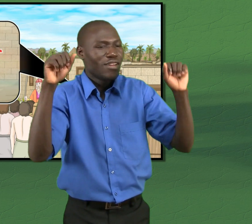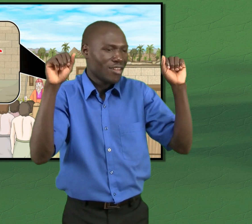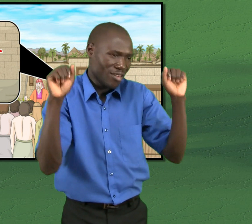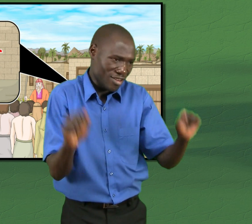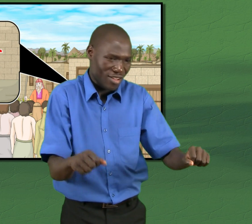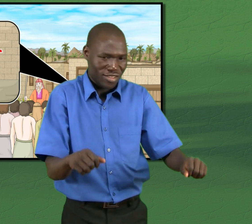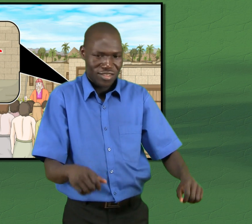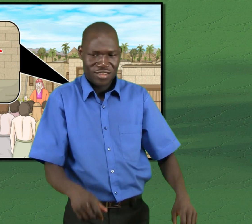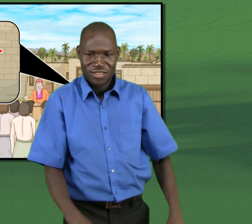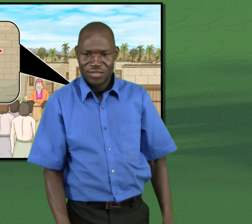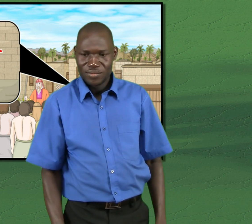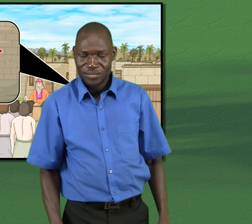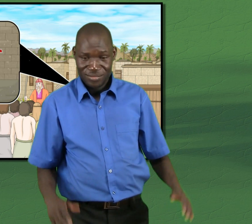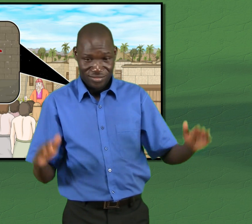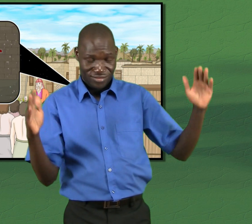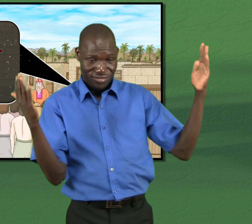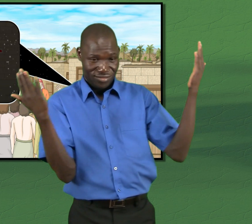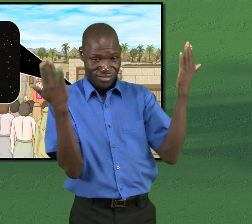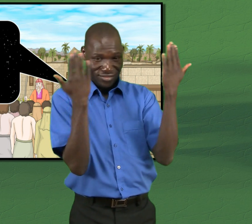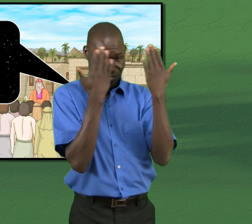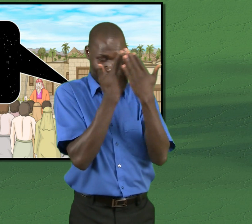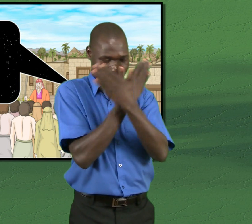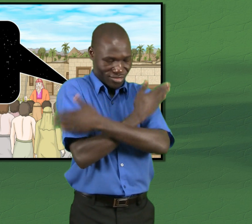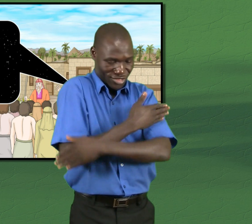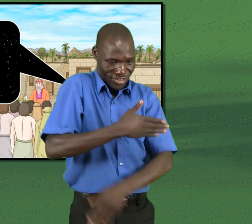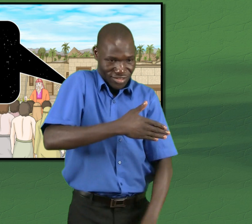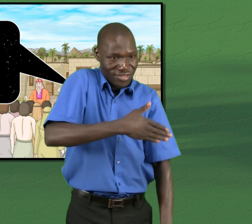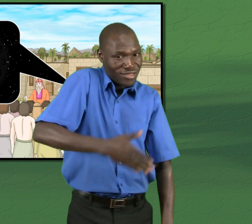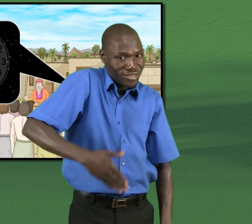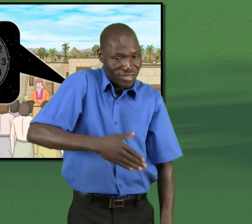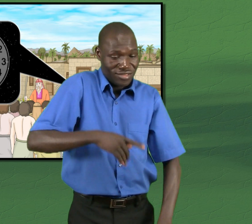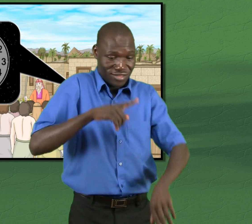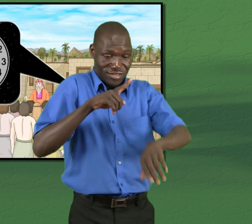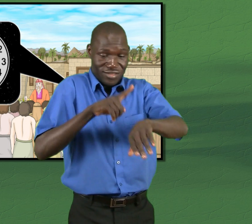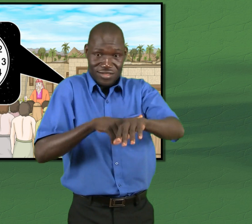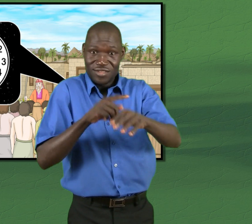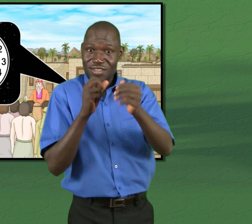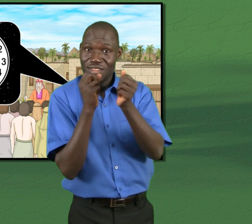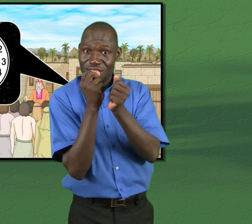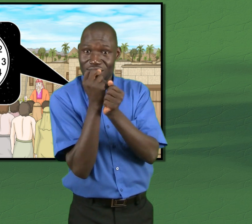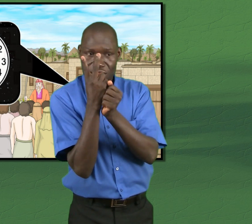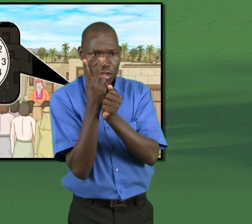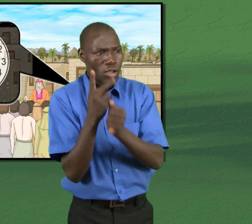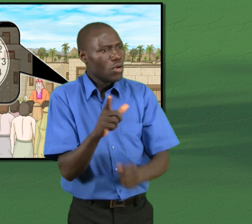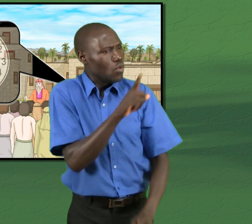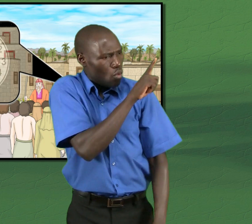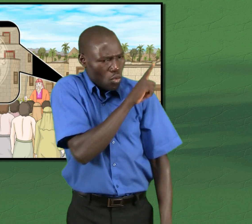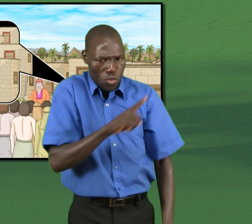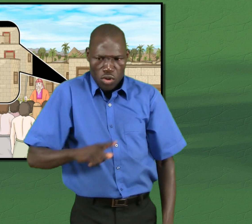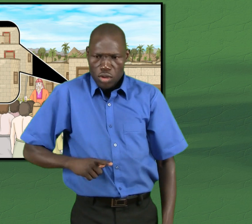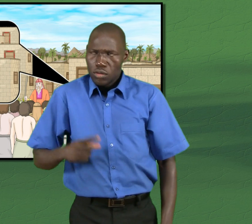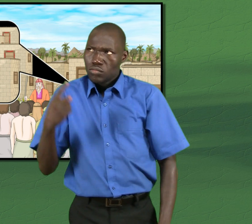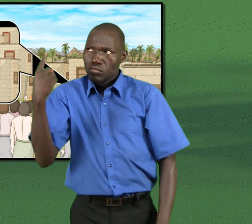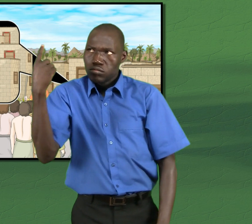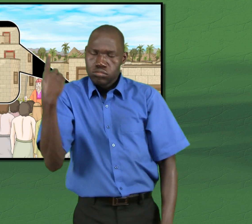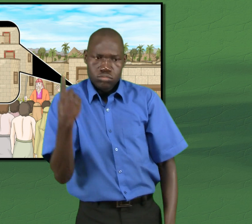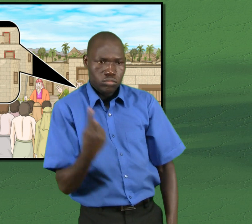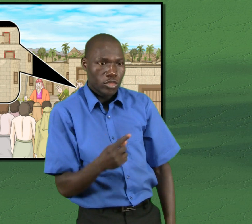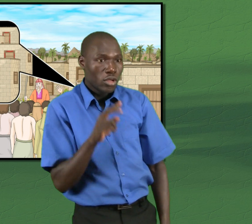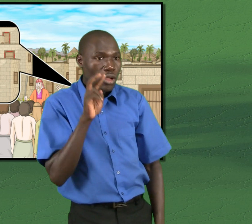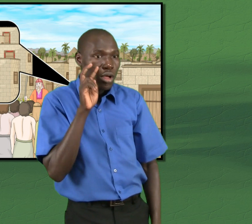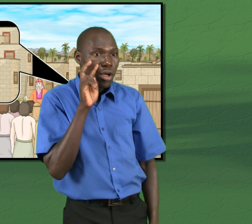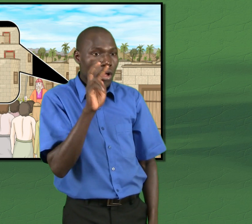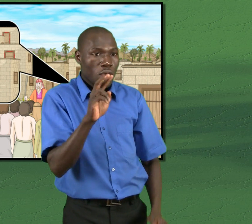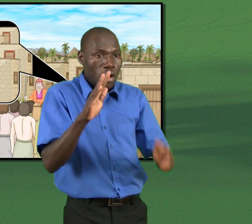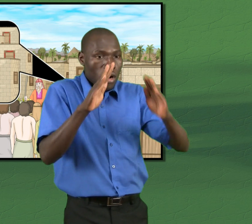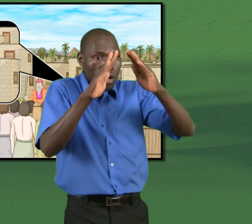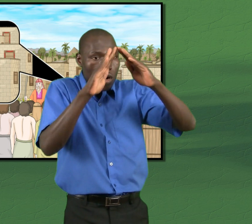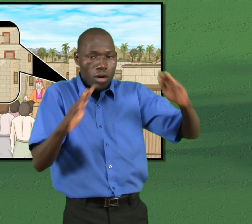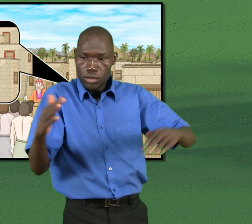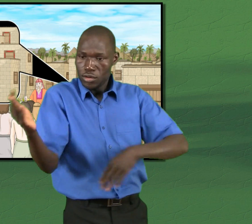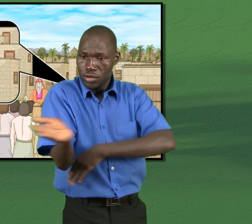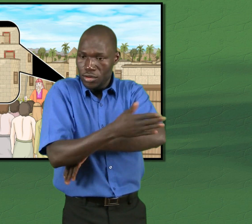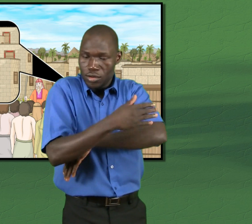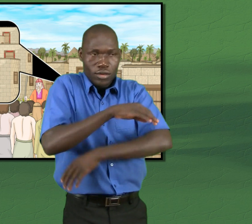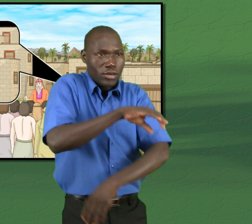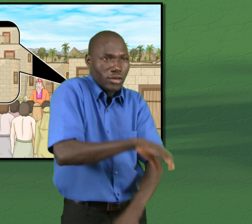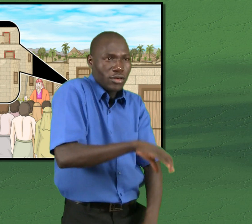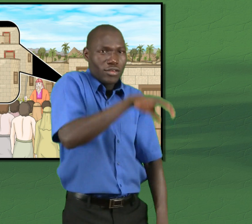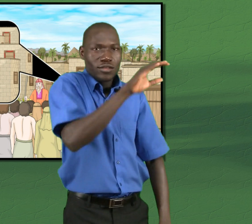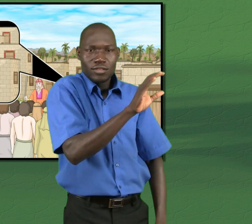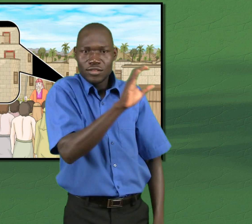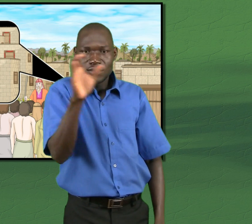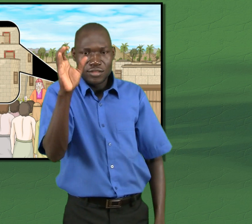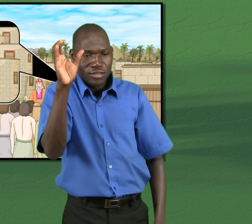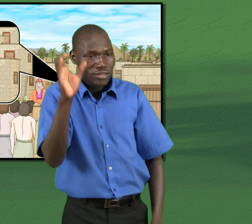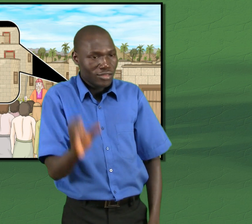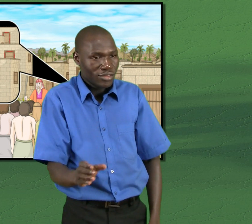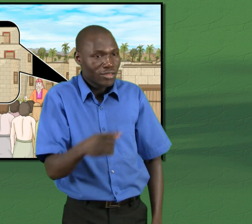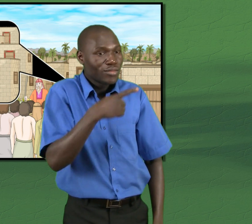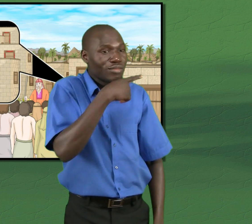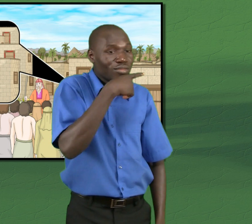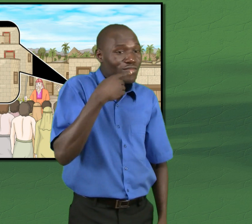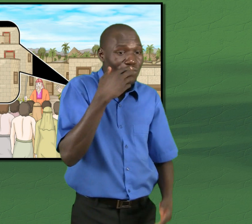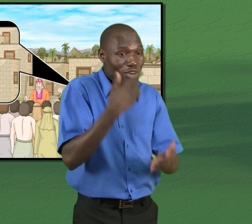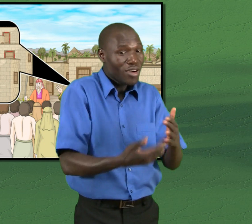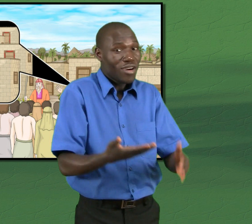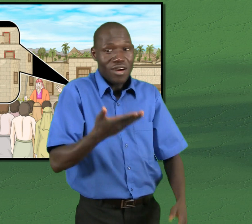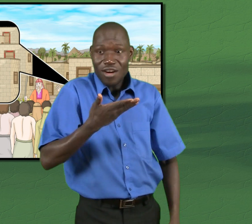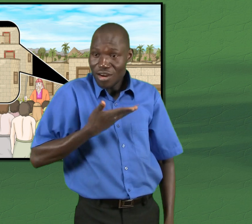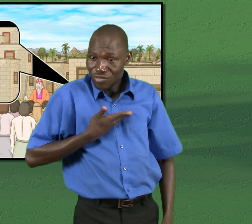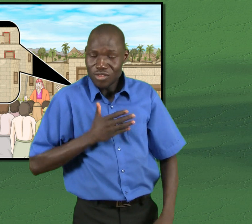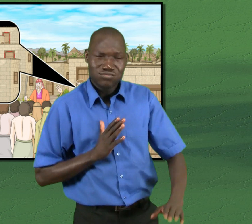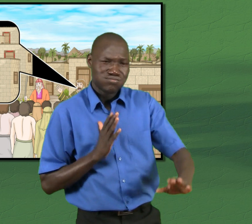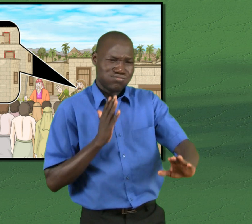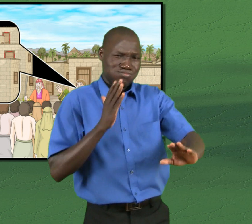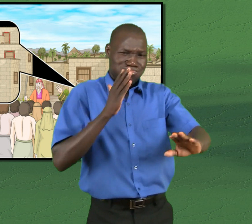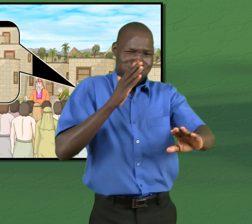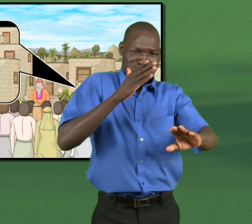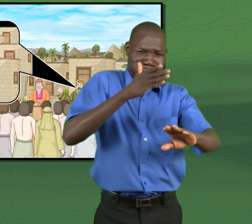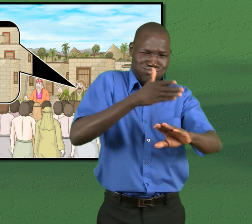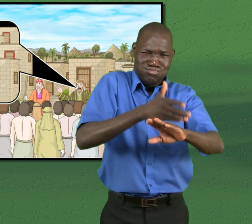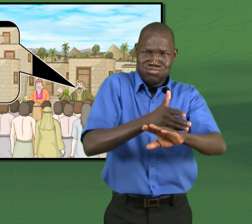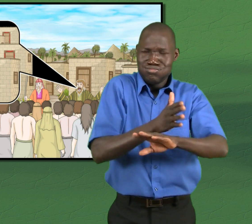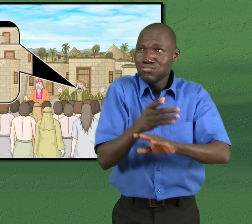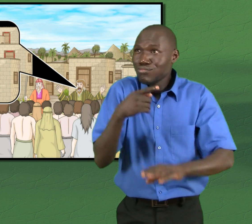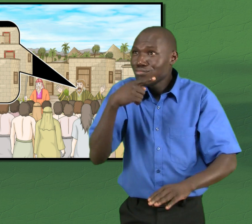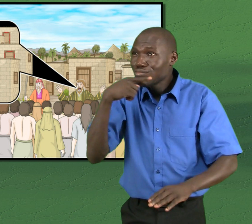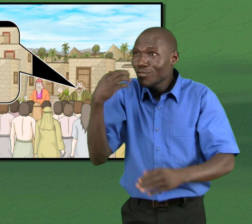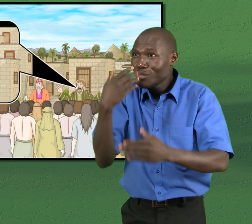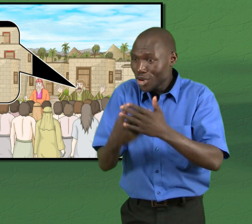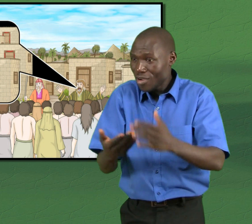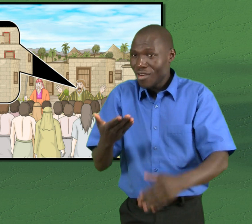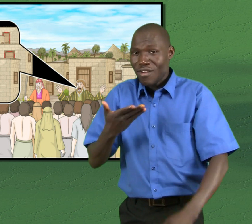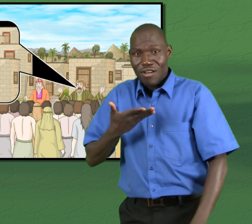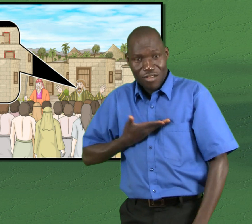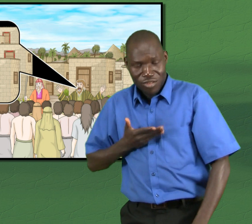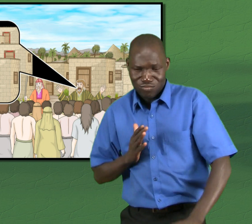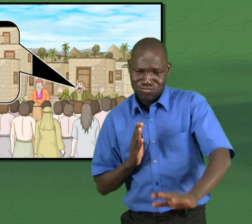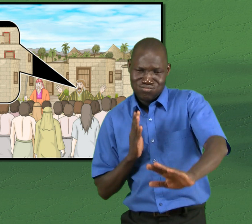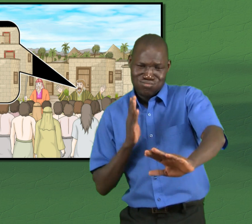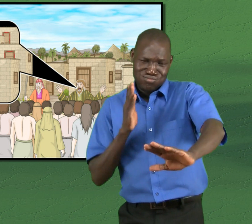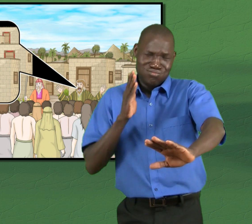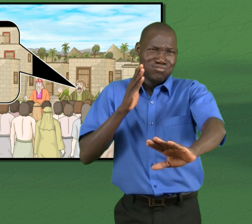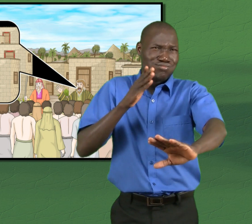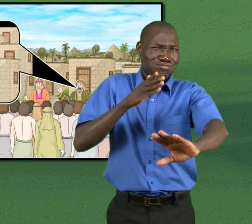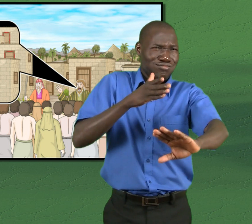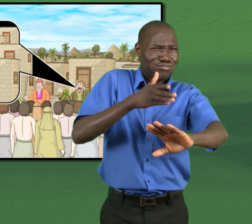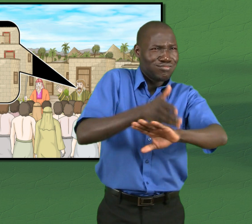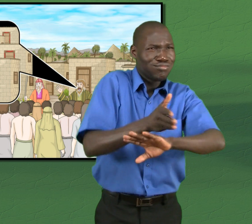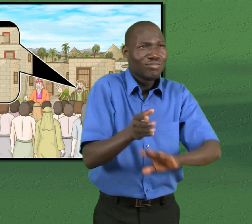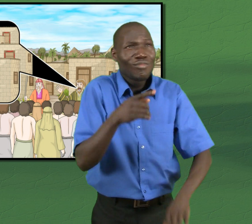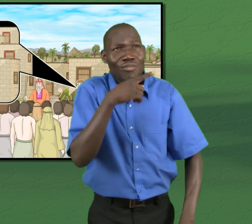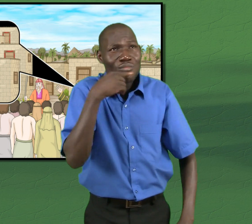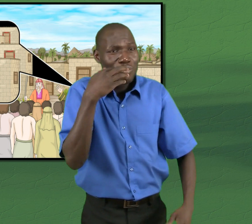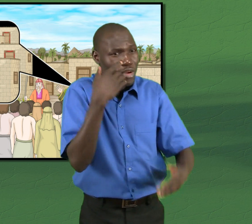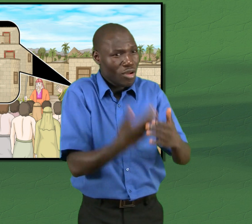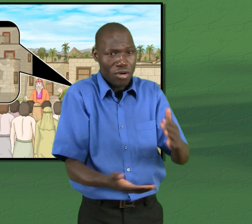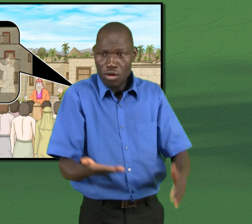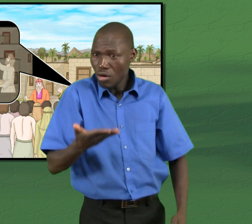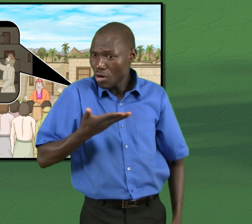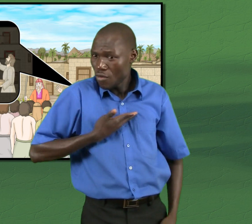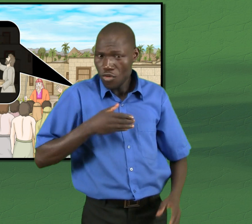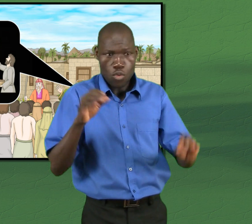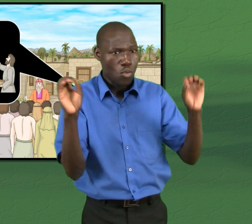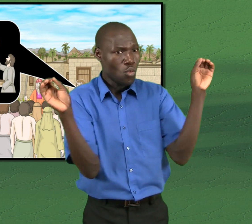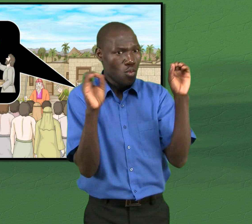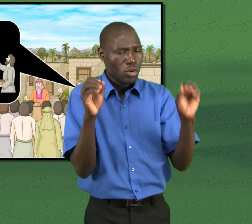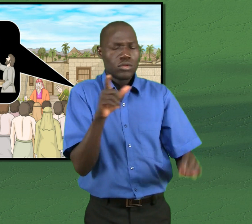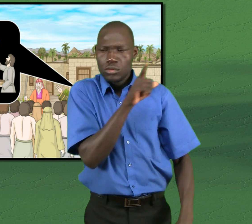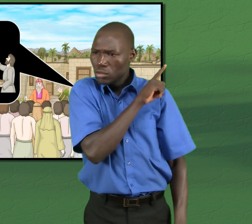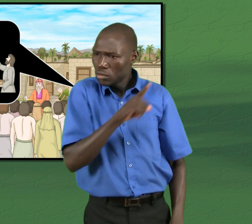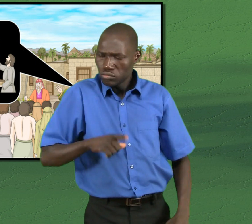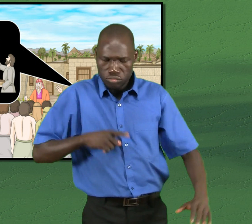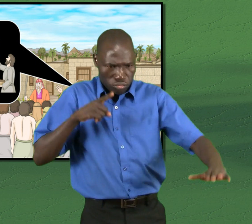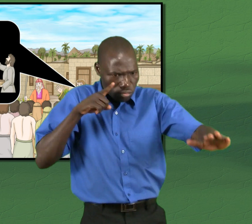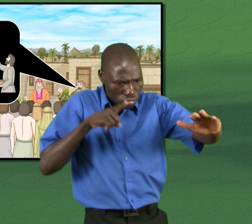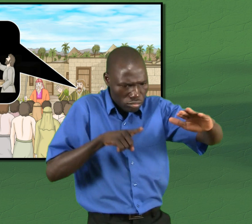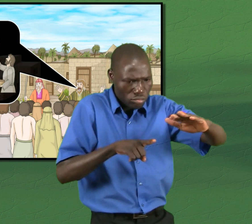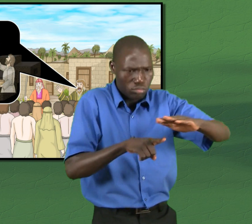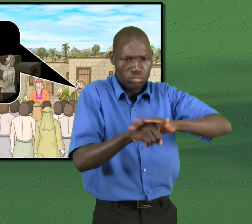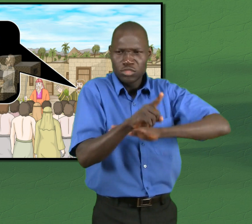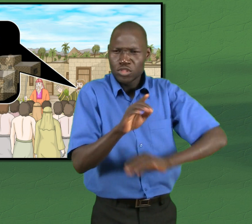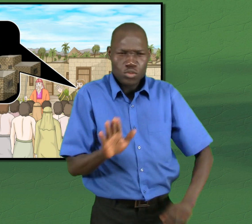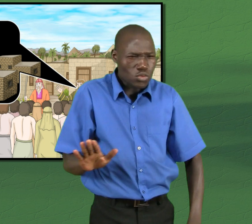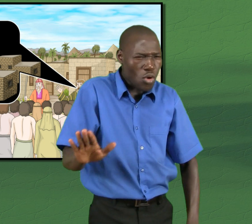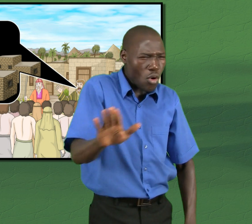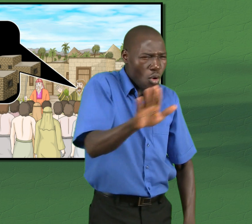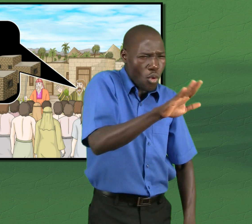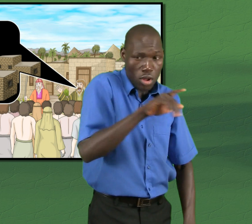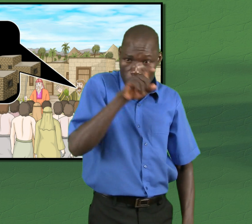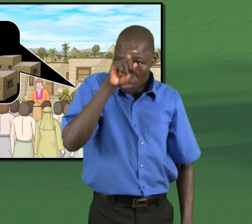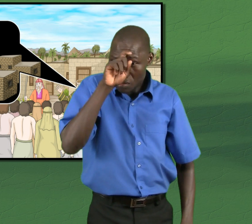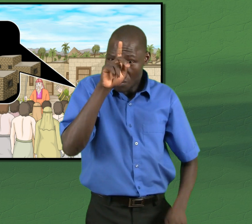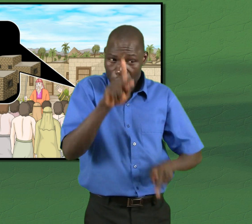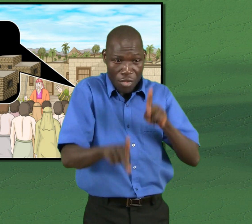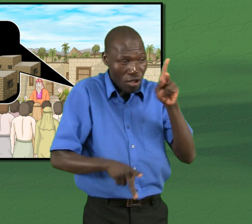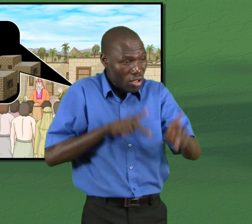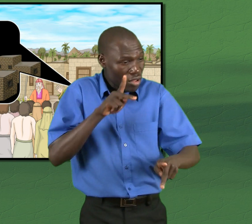When the LORD passes through to strike down the Egyptians, He will see the blood on the top and sides of the doorframe and will pass over that doorway;